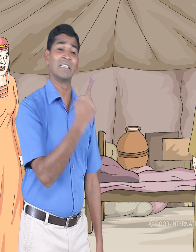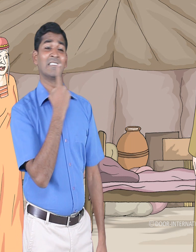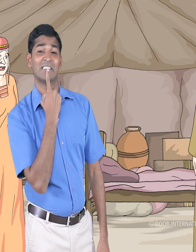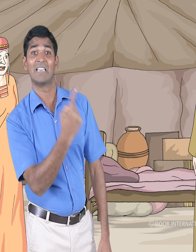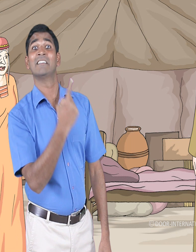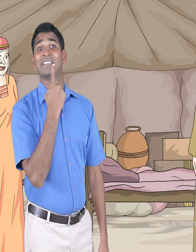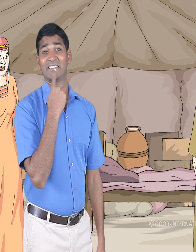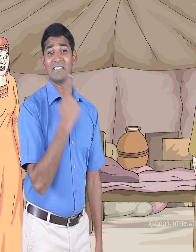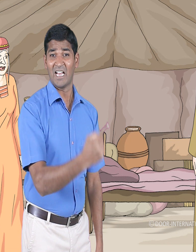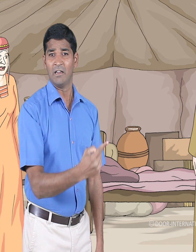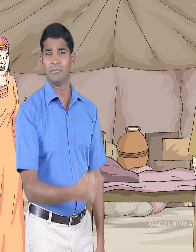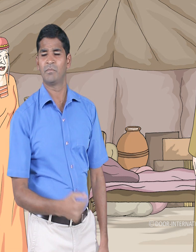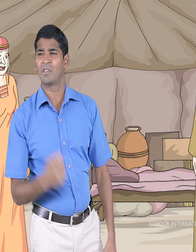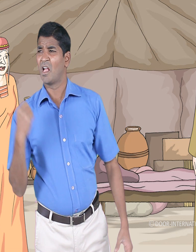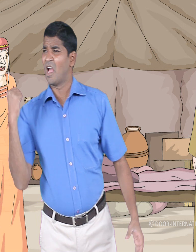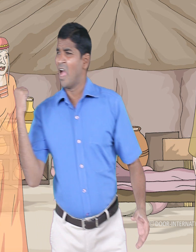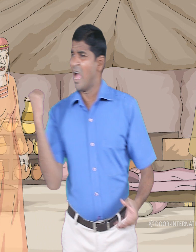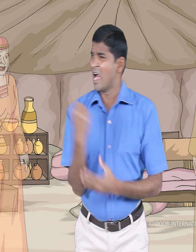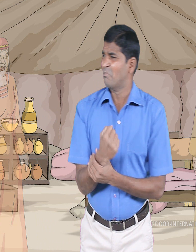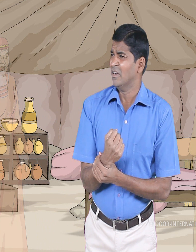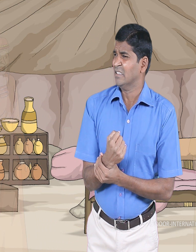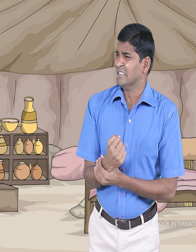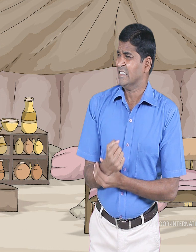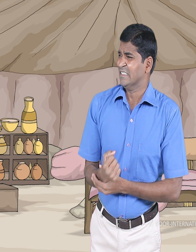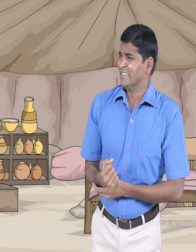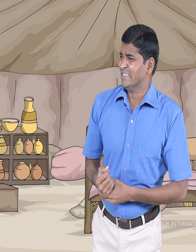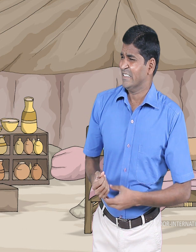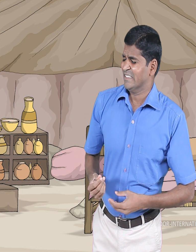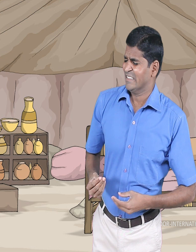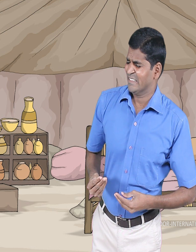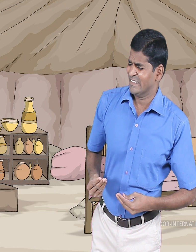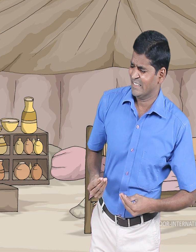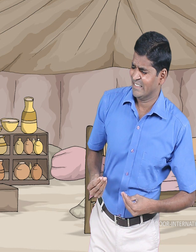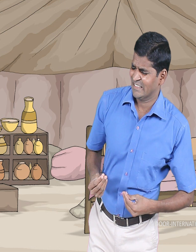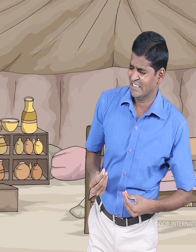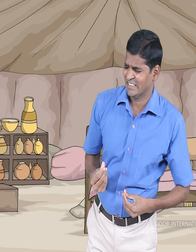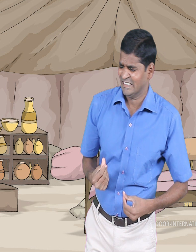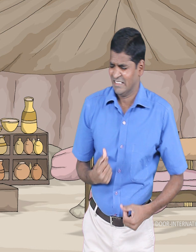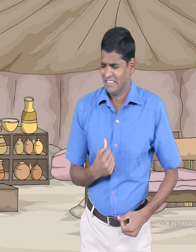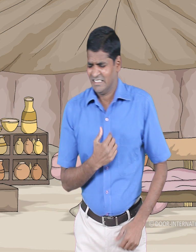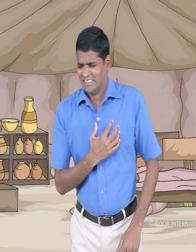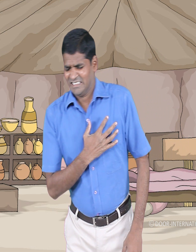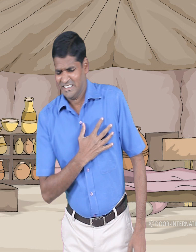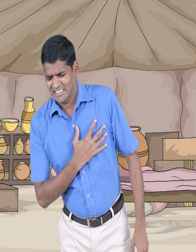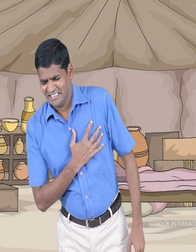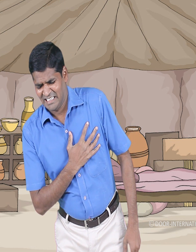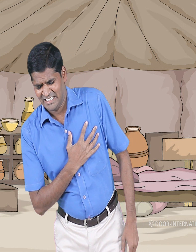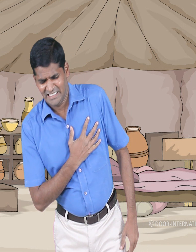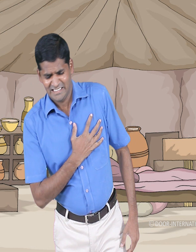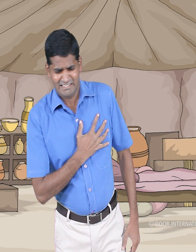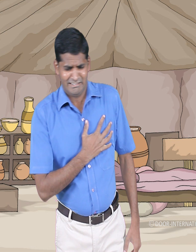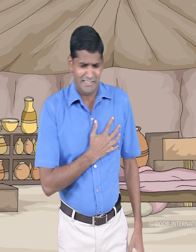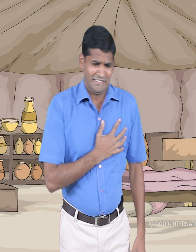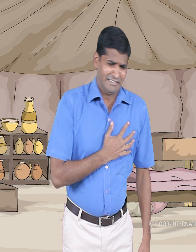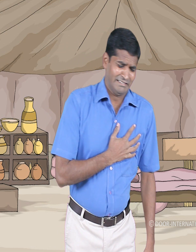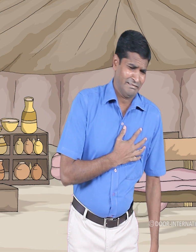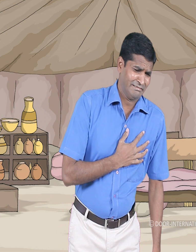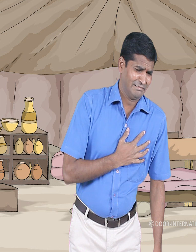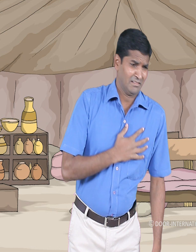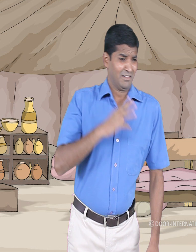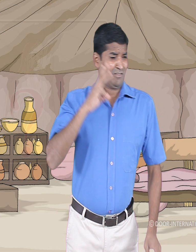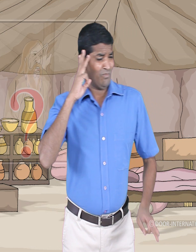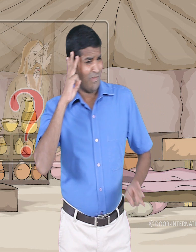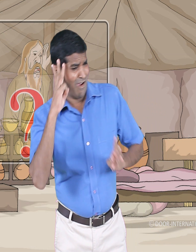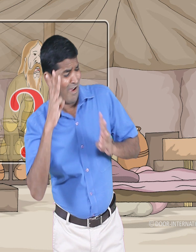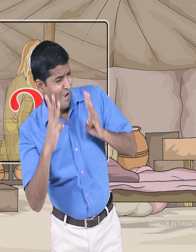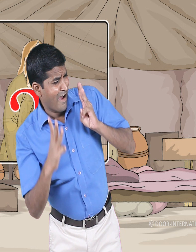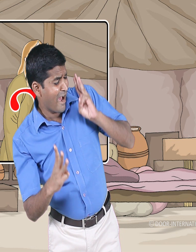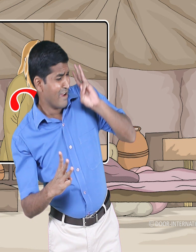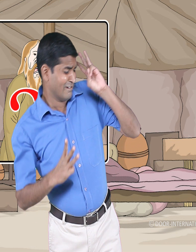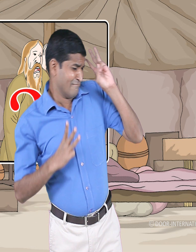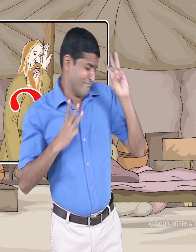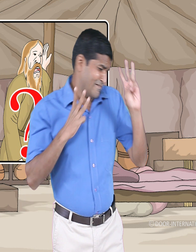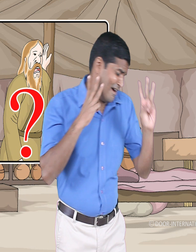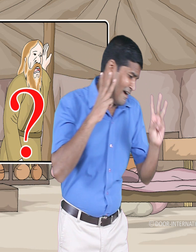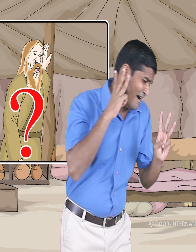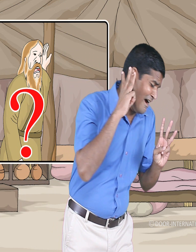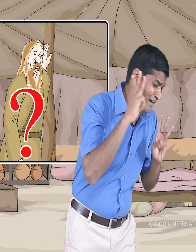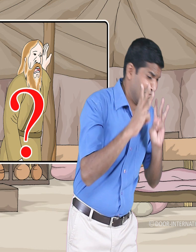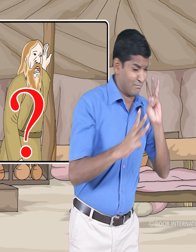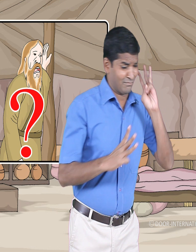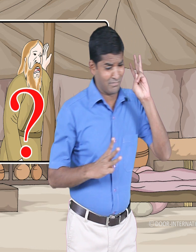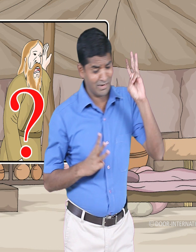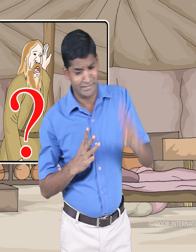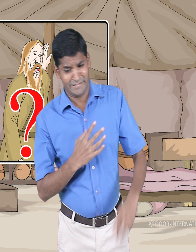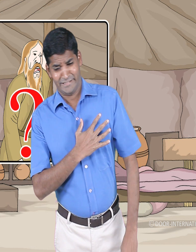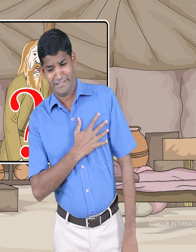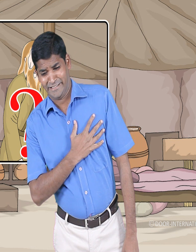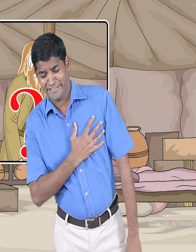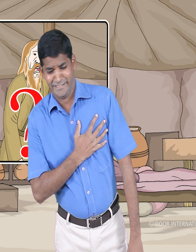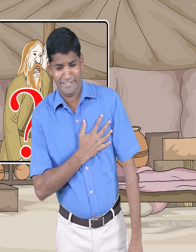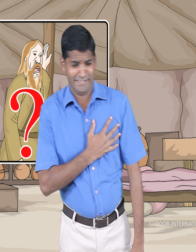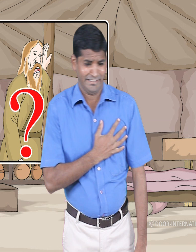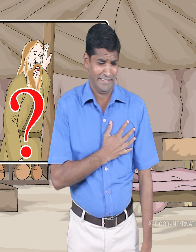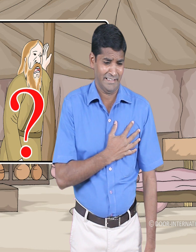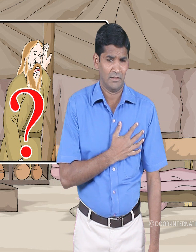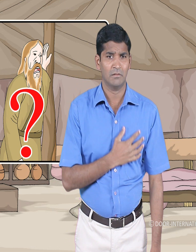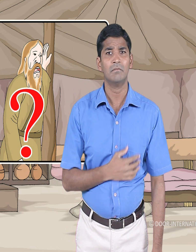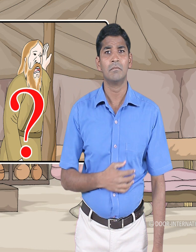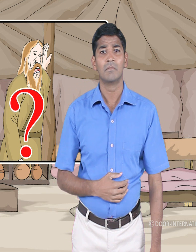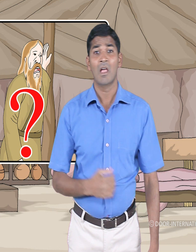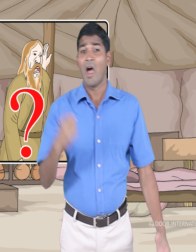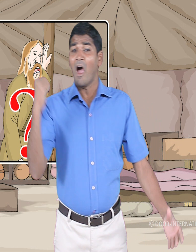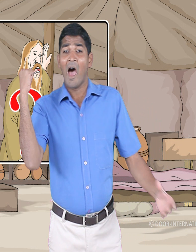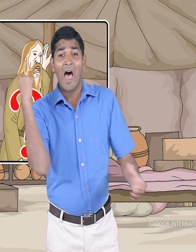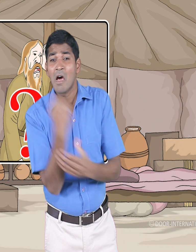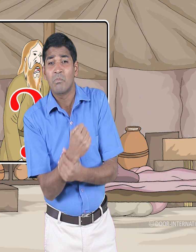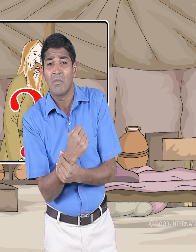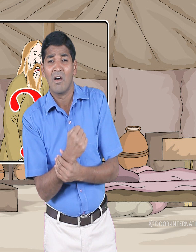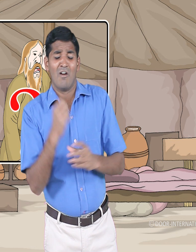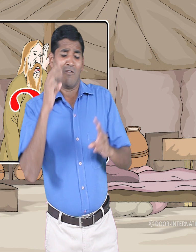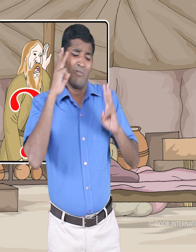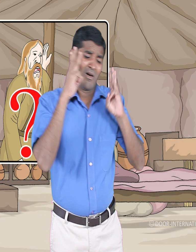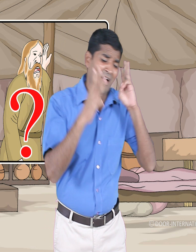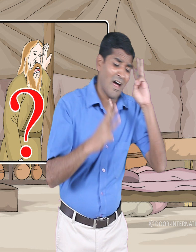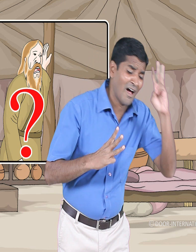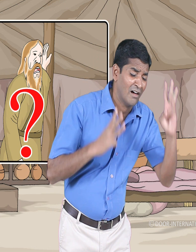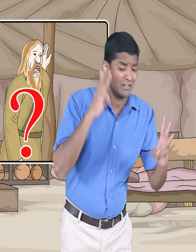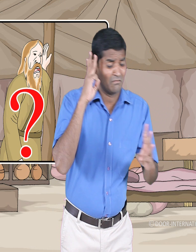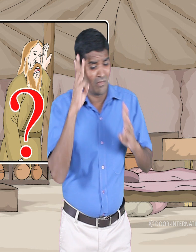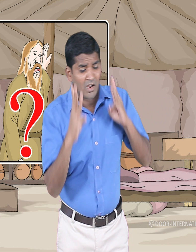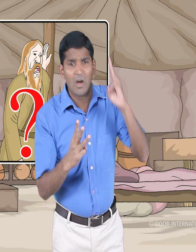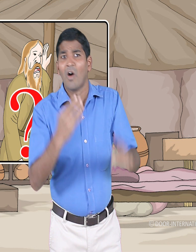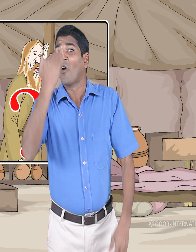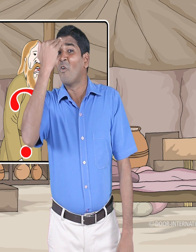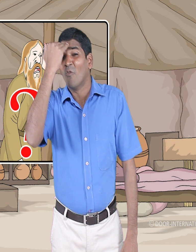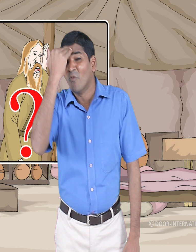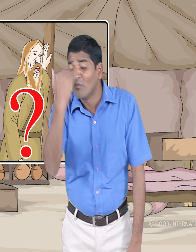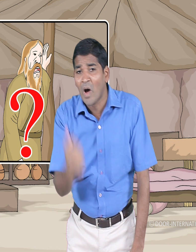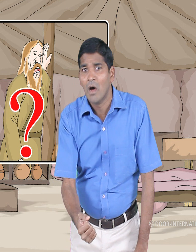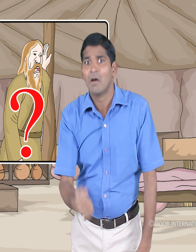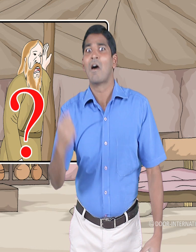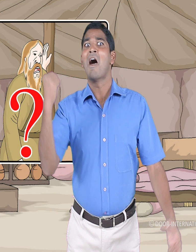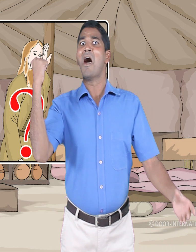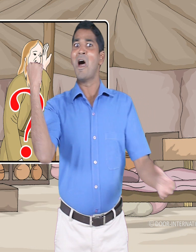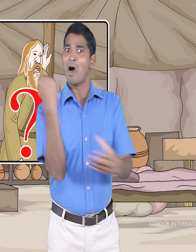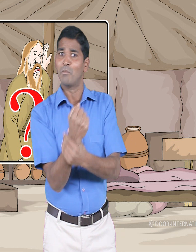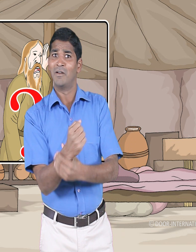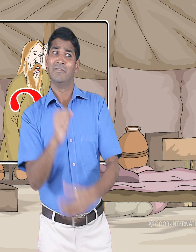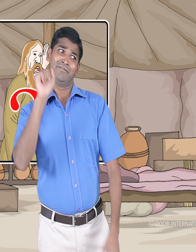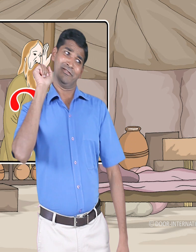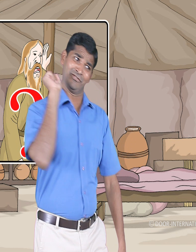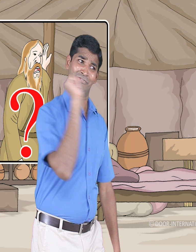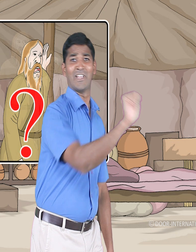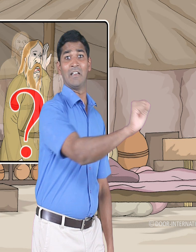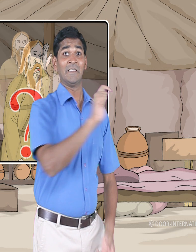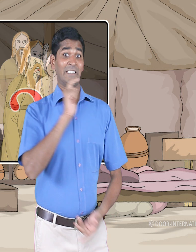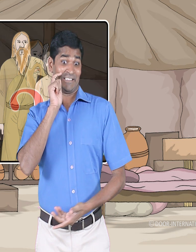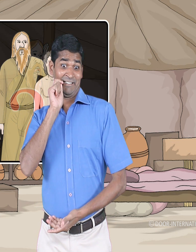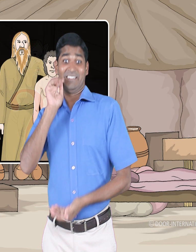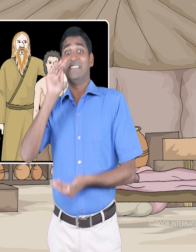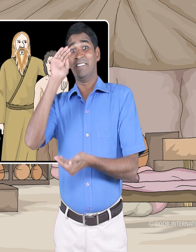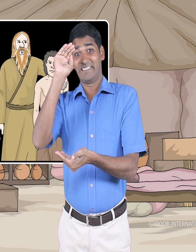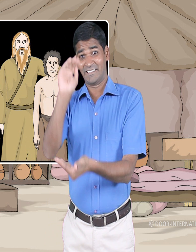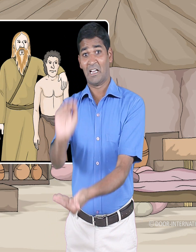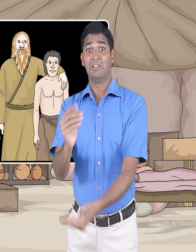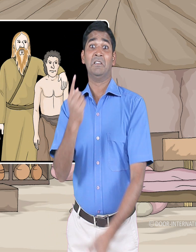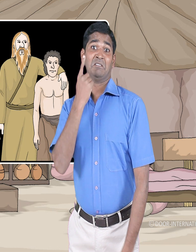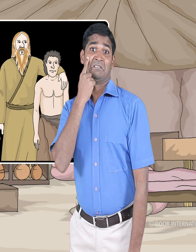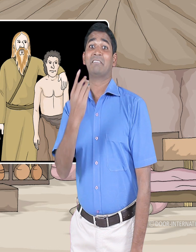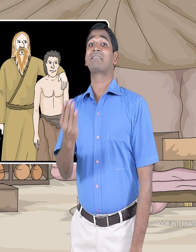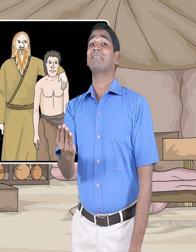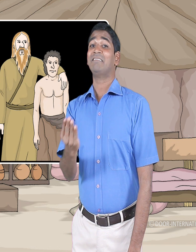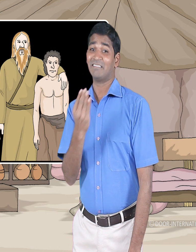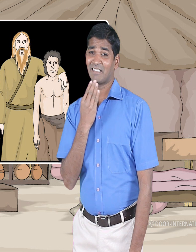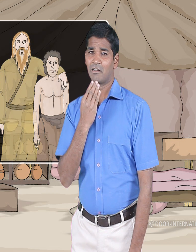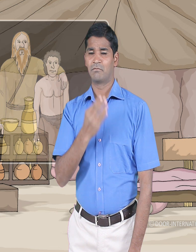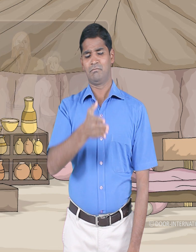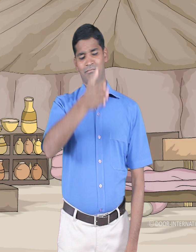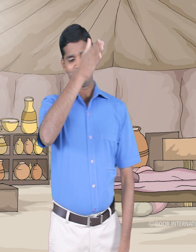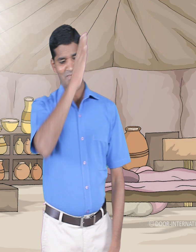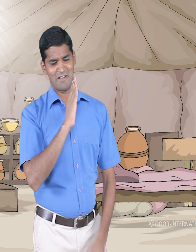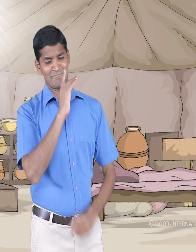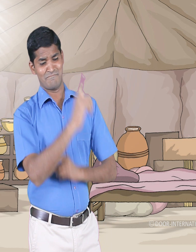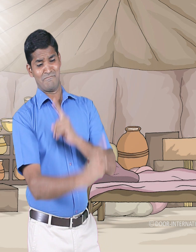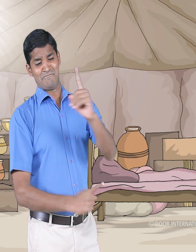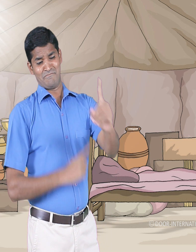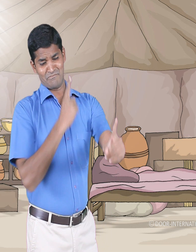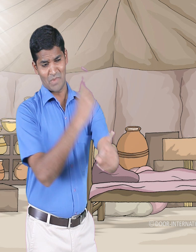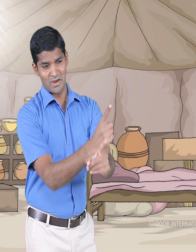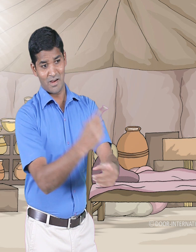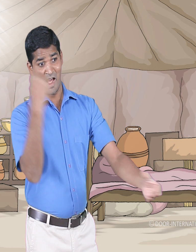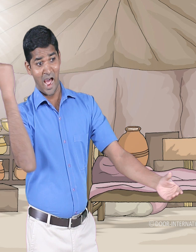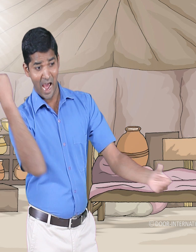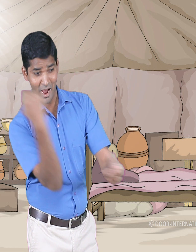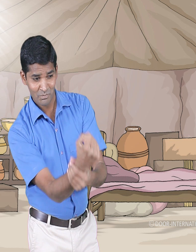Now this matter distressed Abraham greatly because it concerned his son Ishmael.